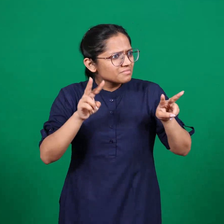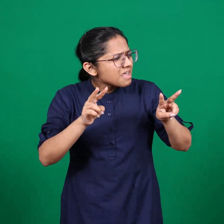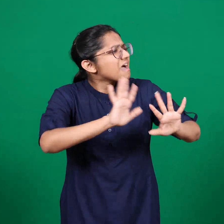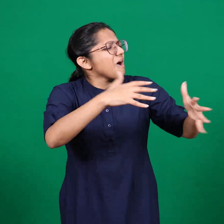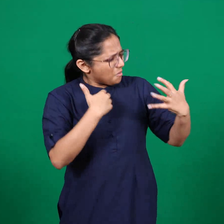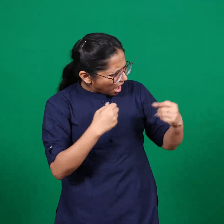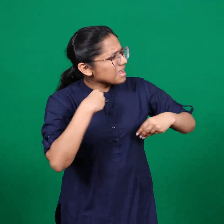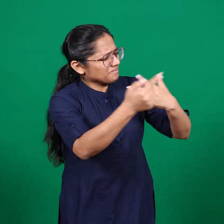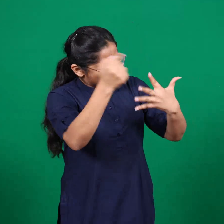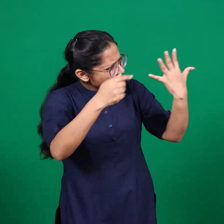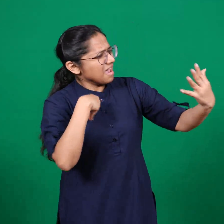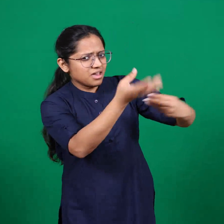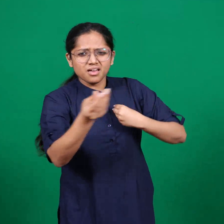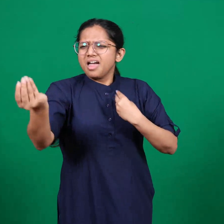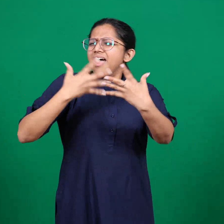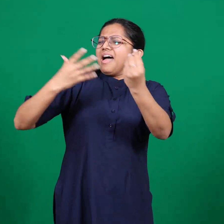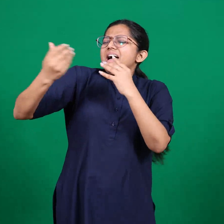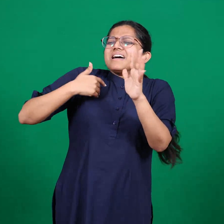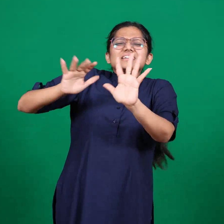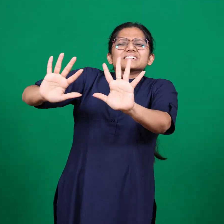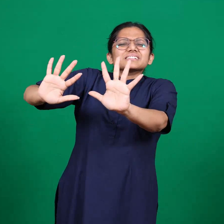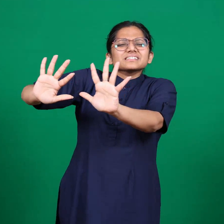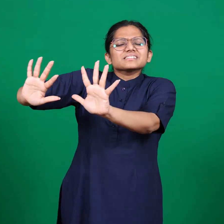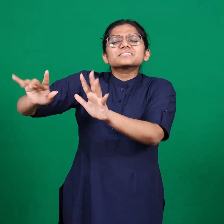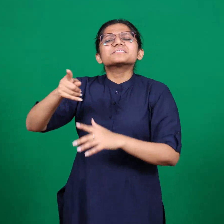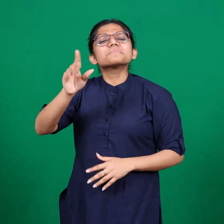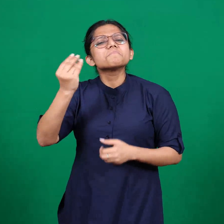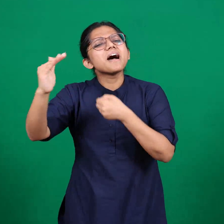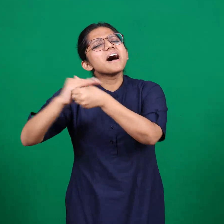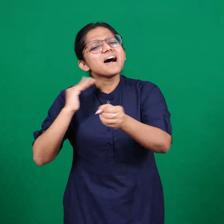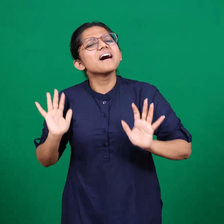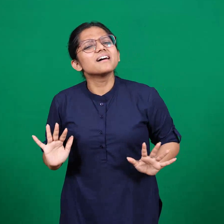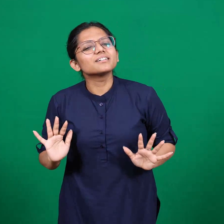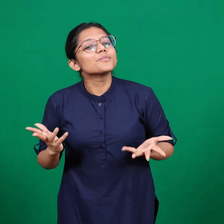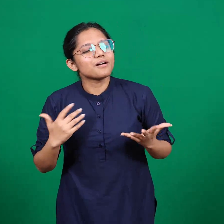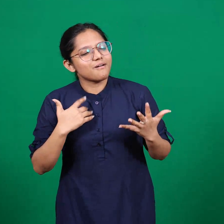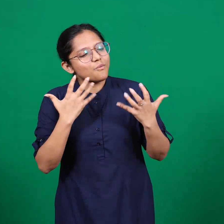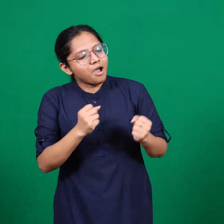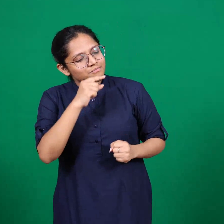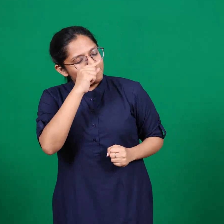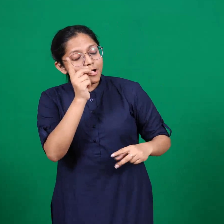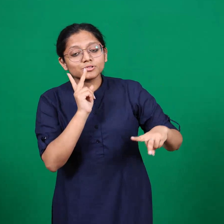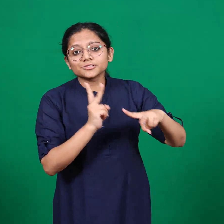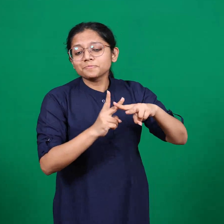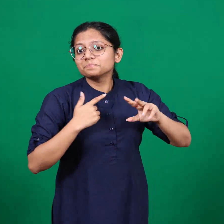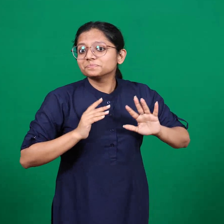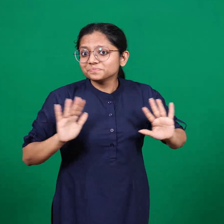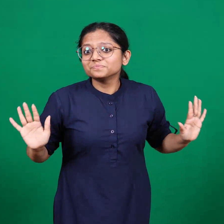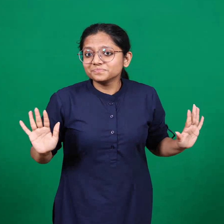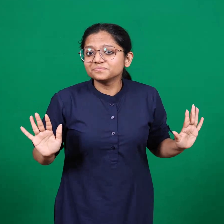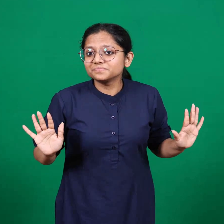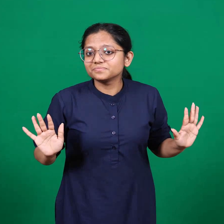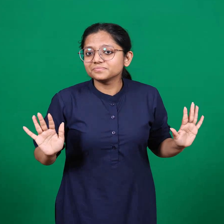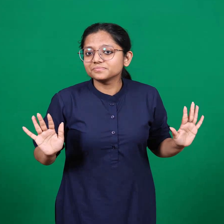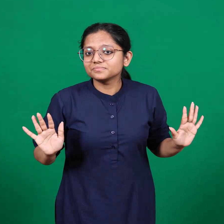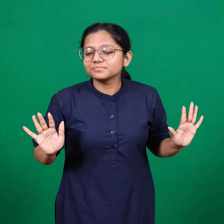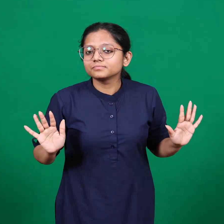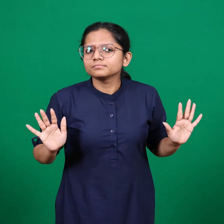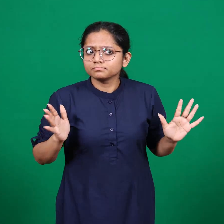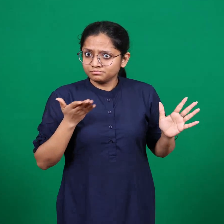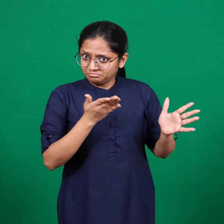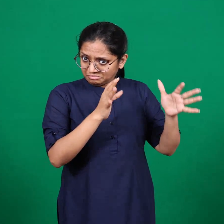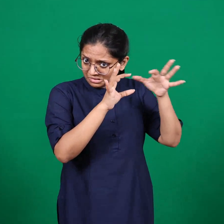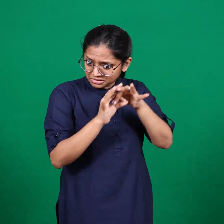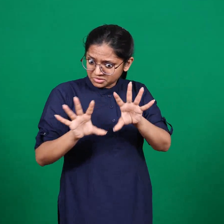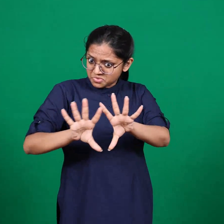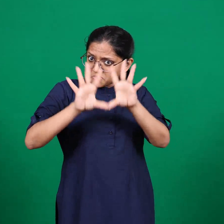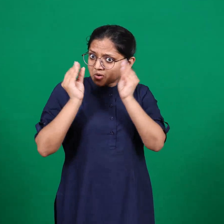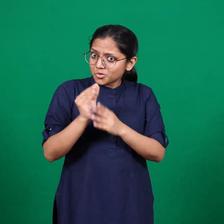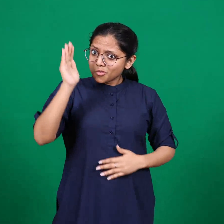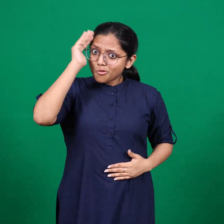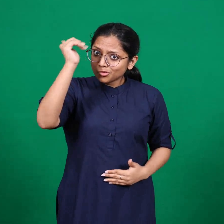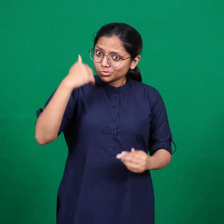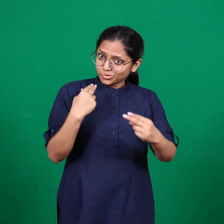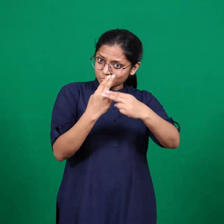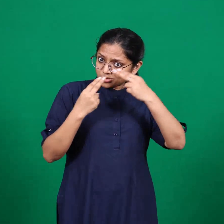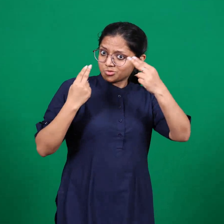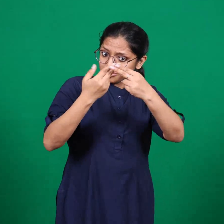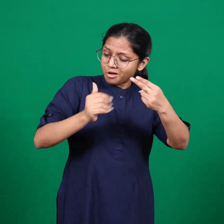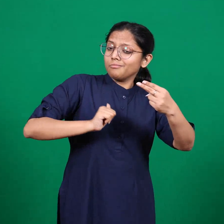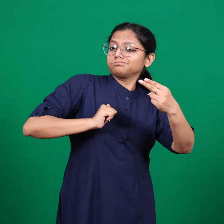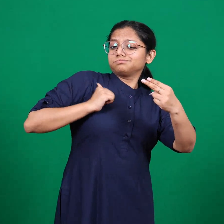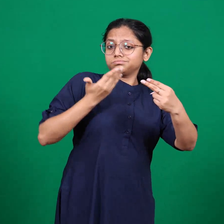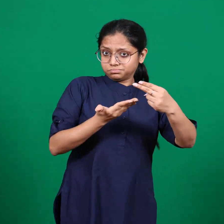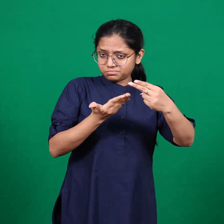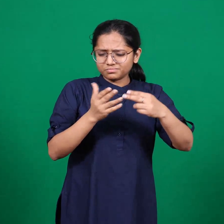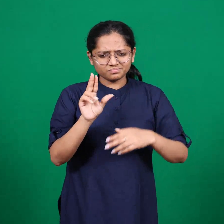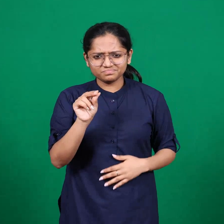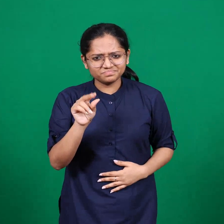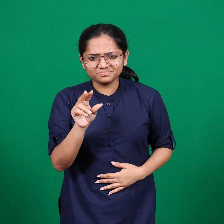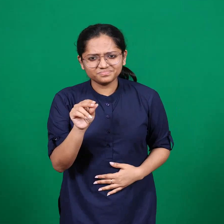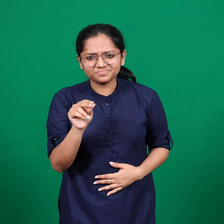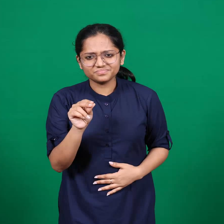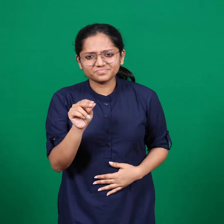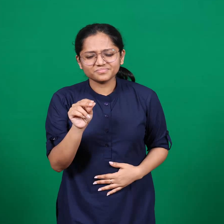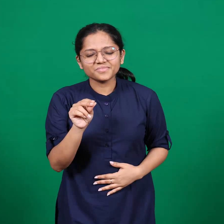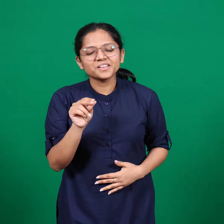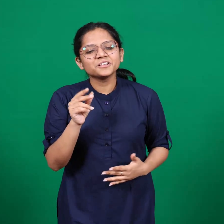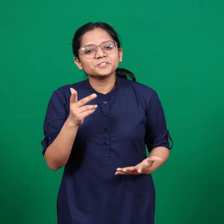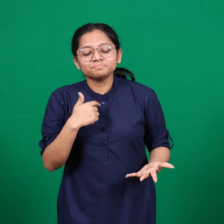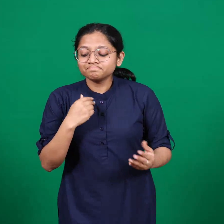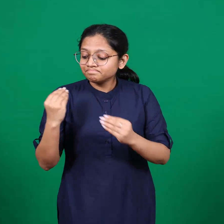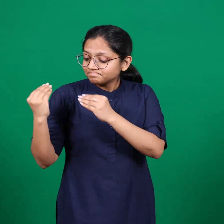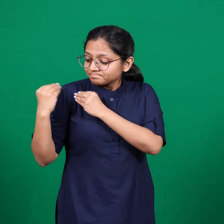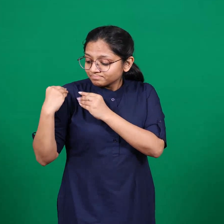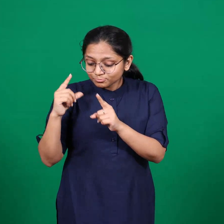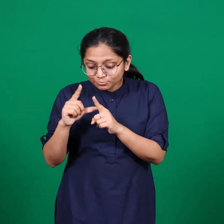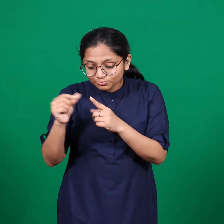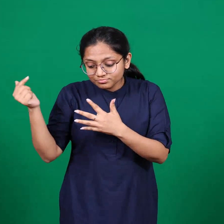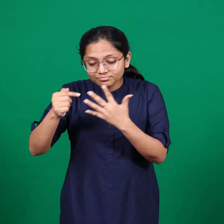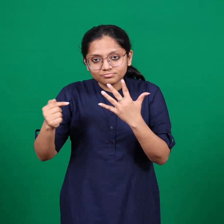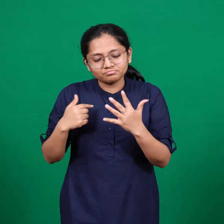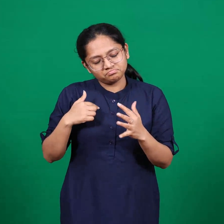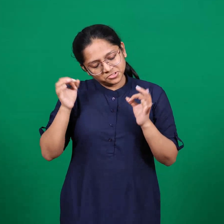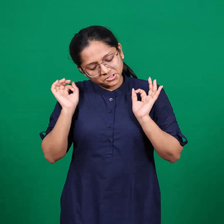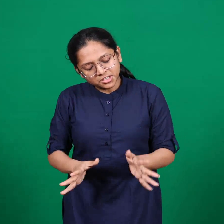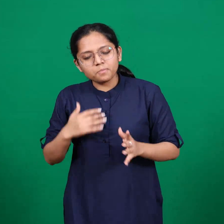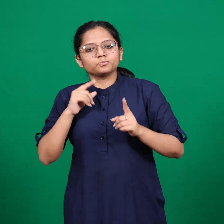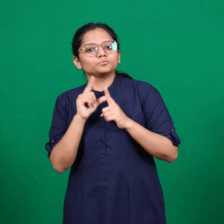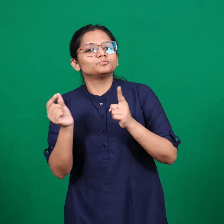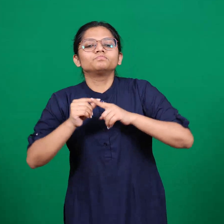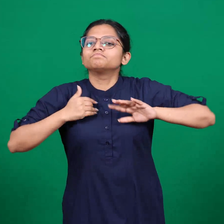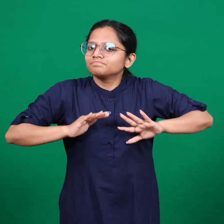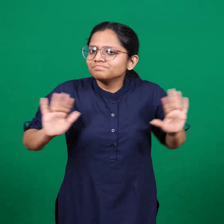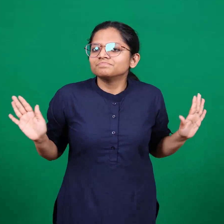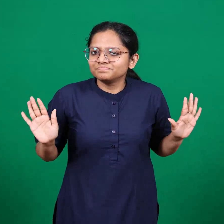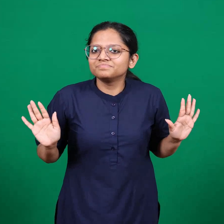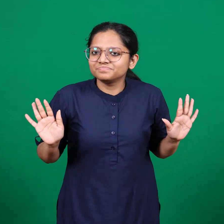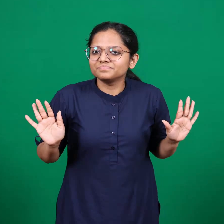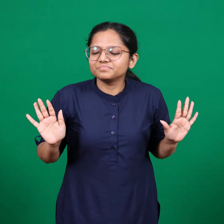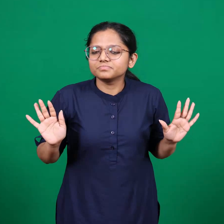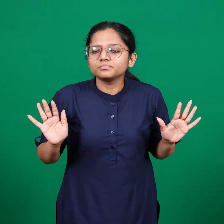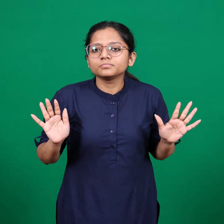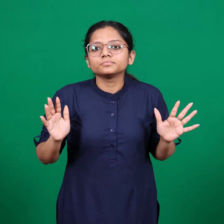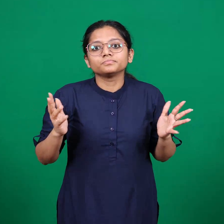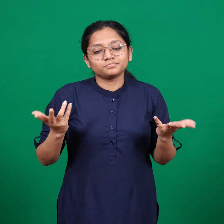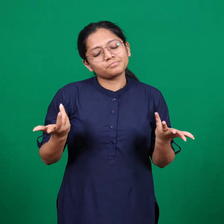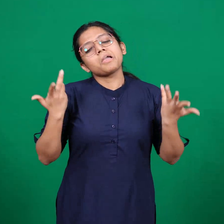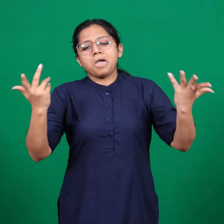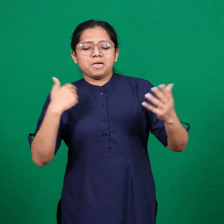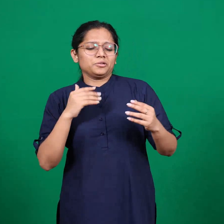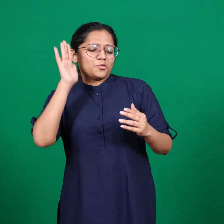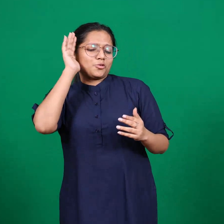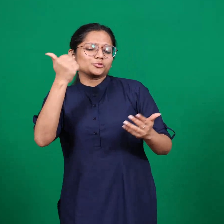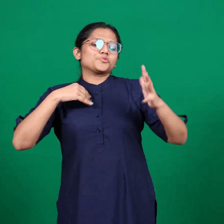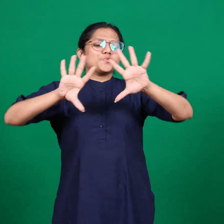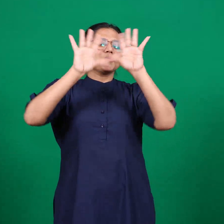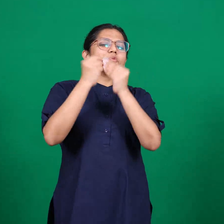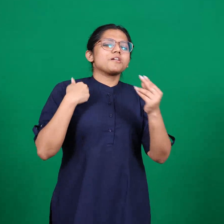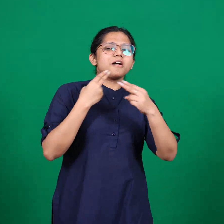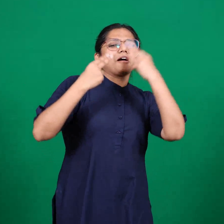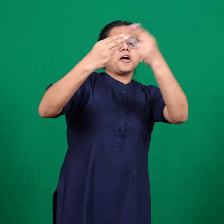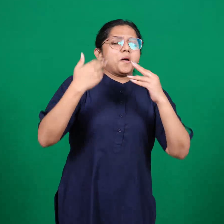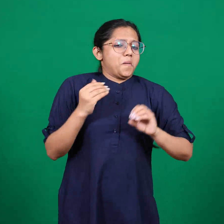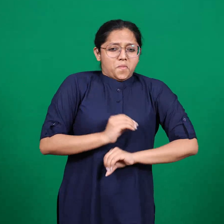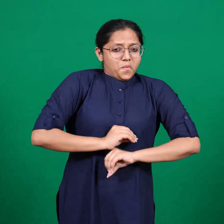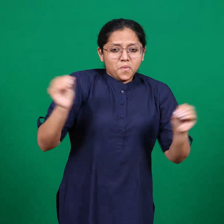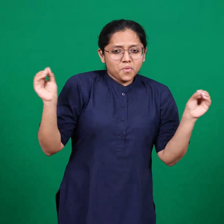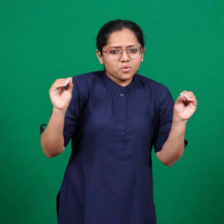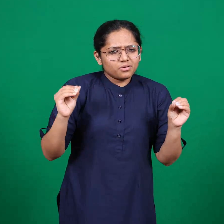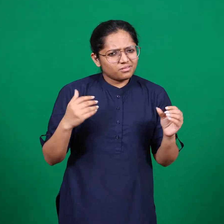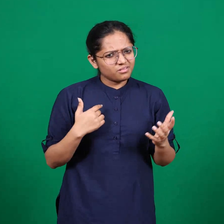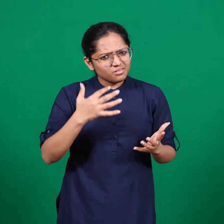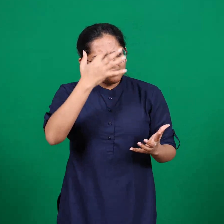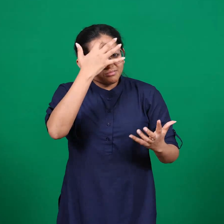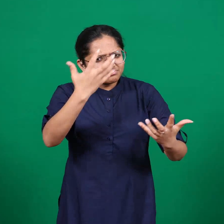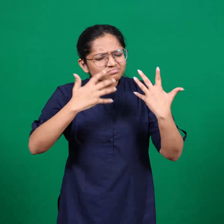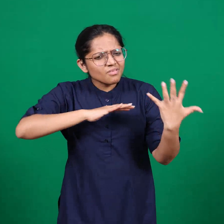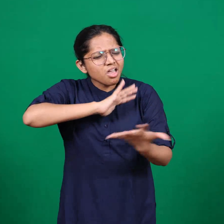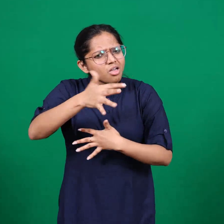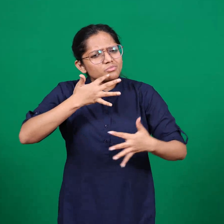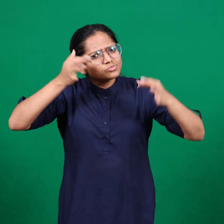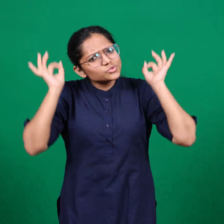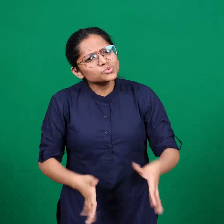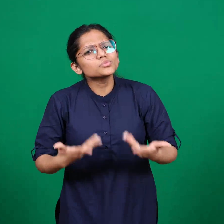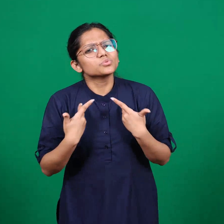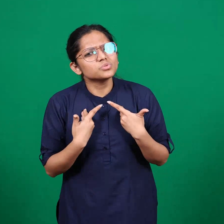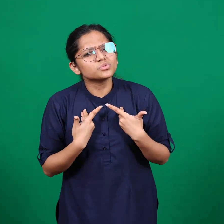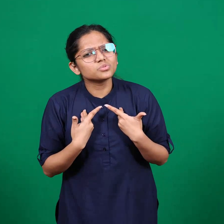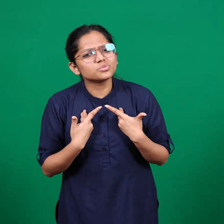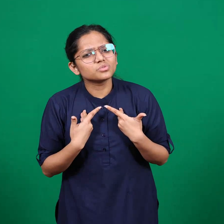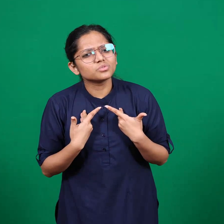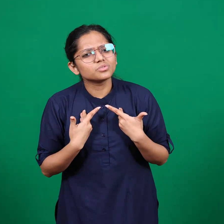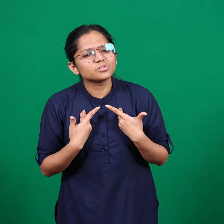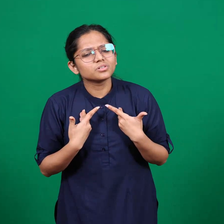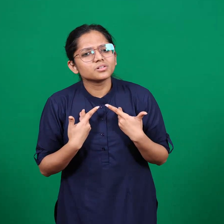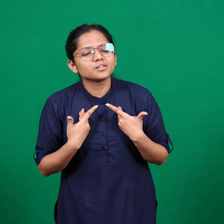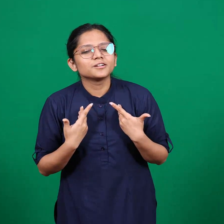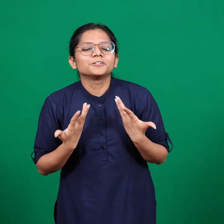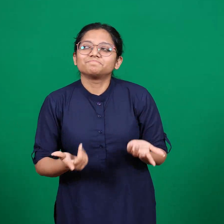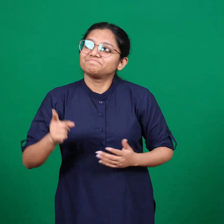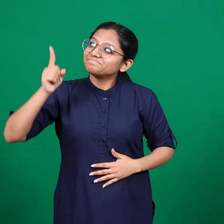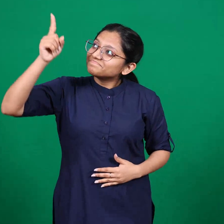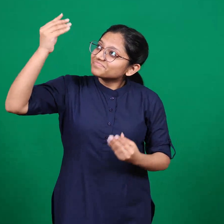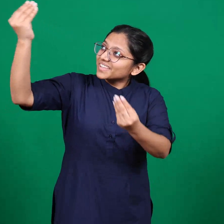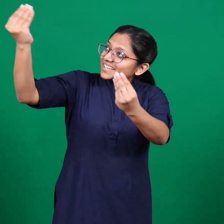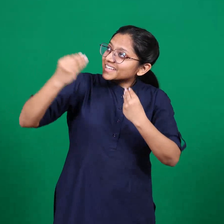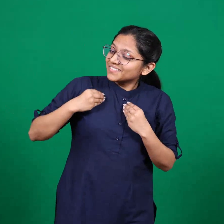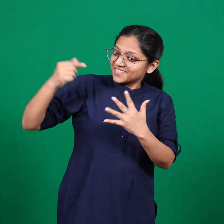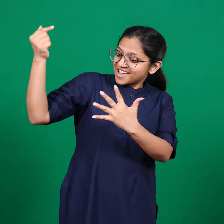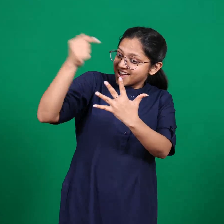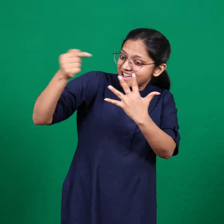Yet when I preach the gospel, I have no reason to boast, because I am obligated to preach. Woe to me if I do not preach the gospel!